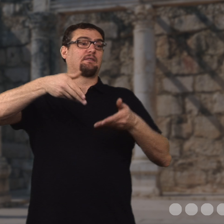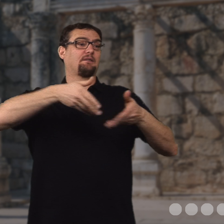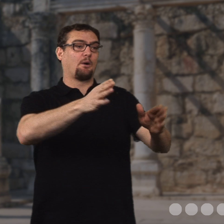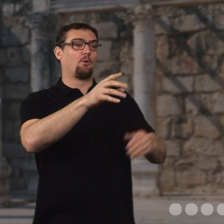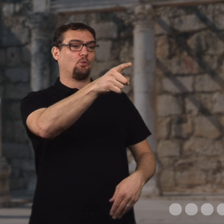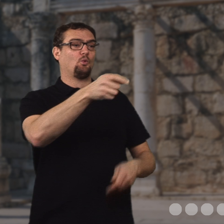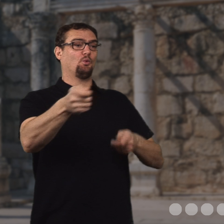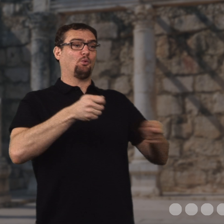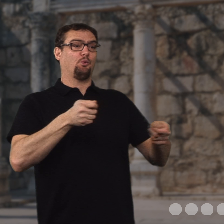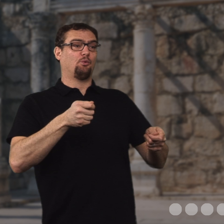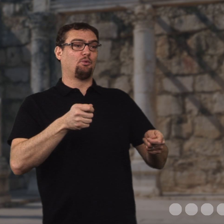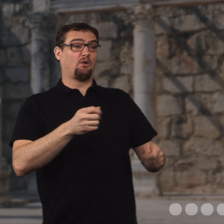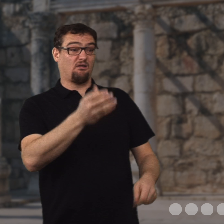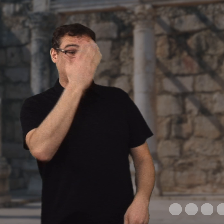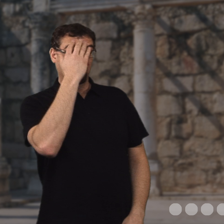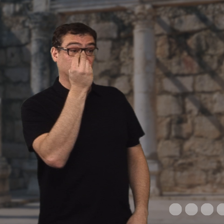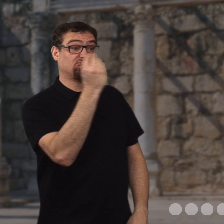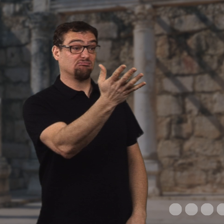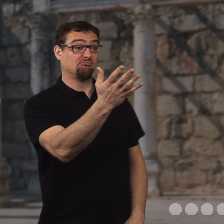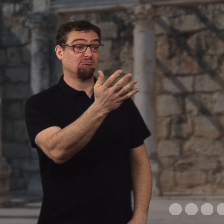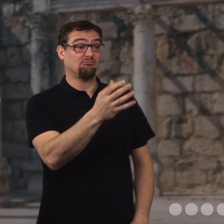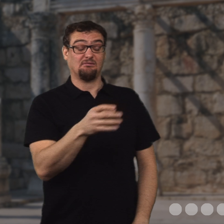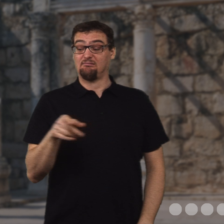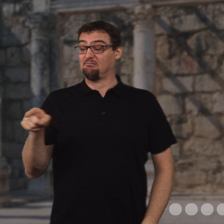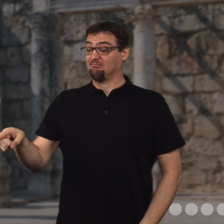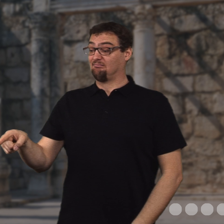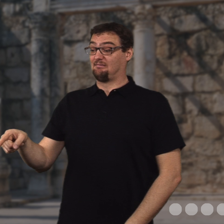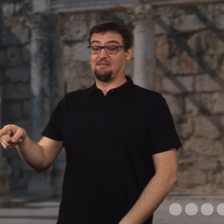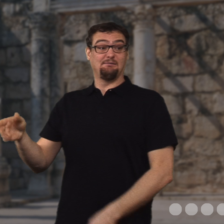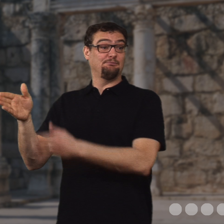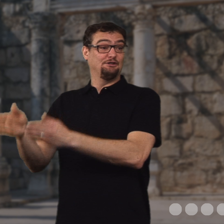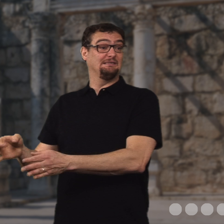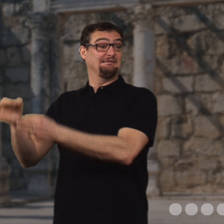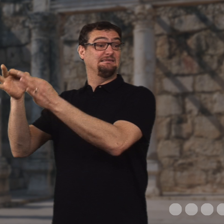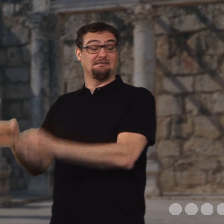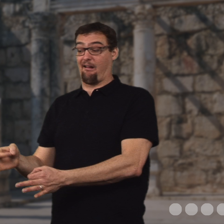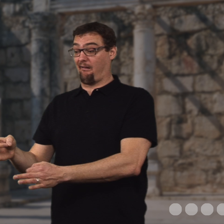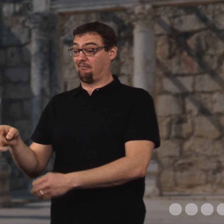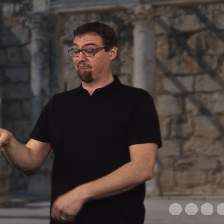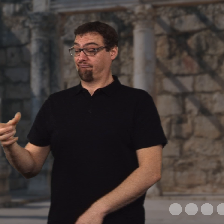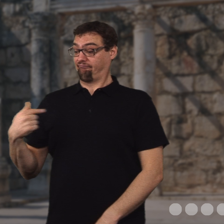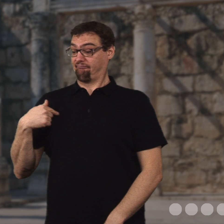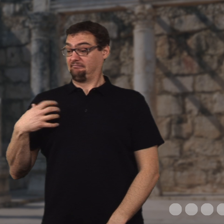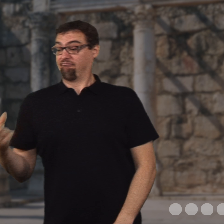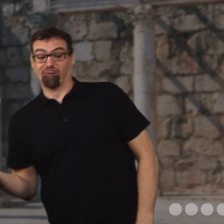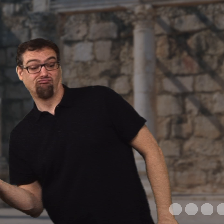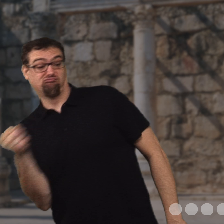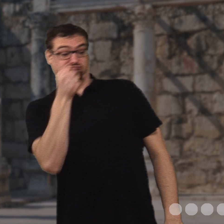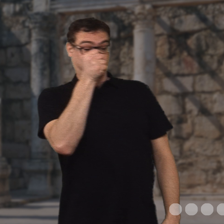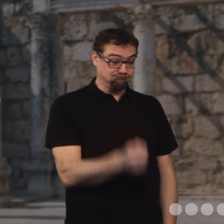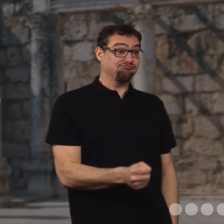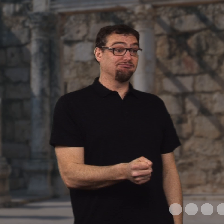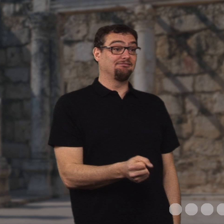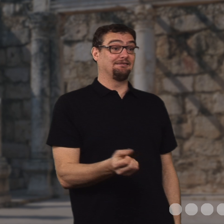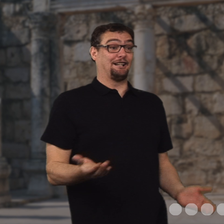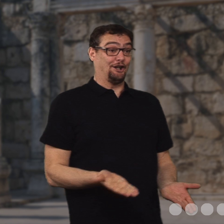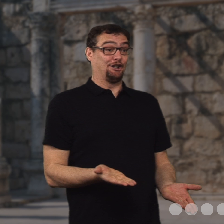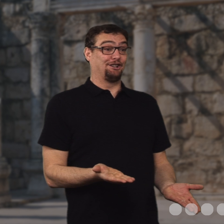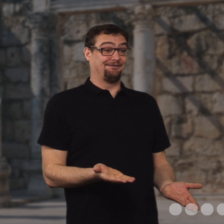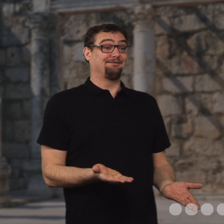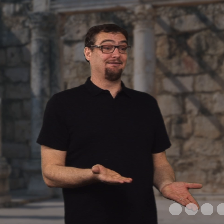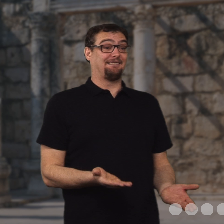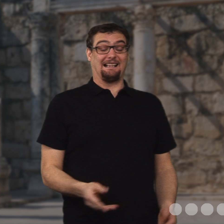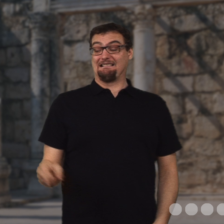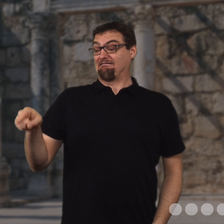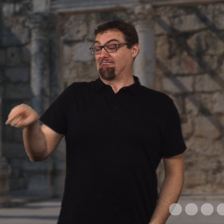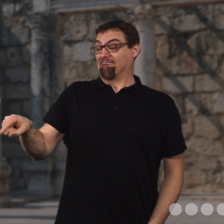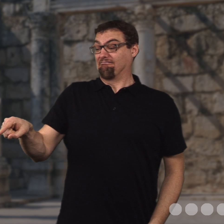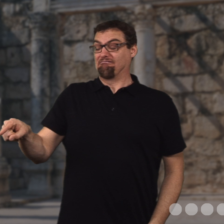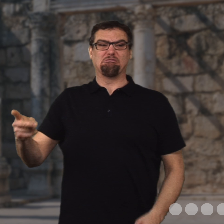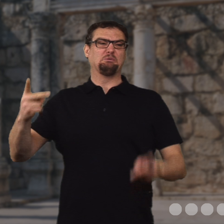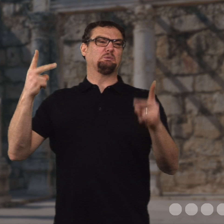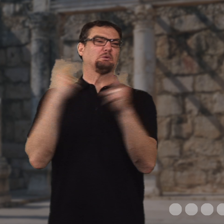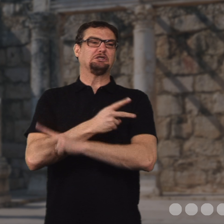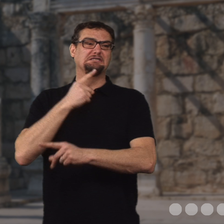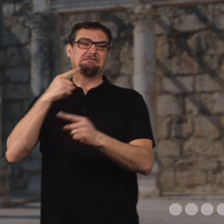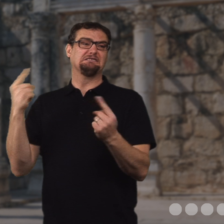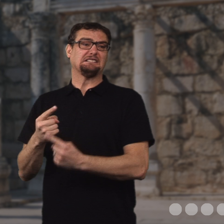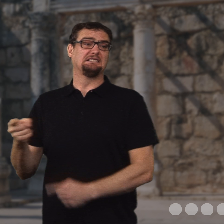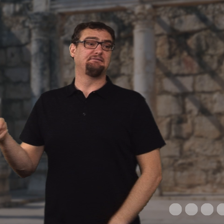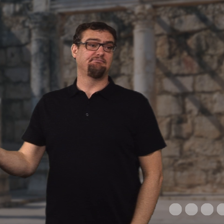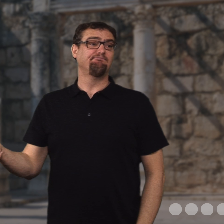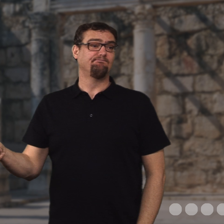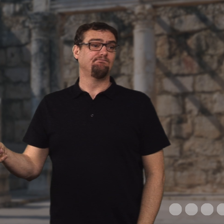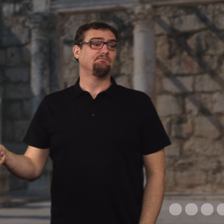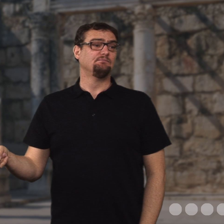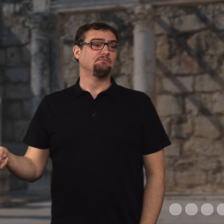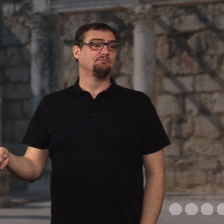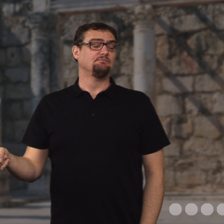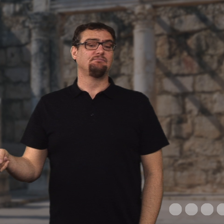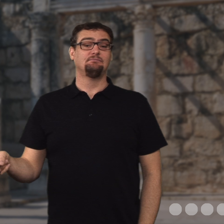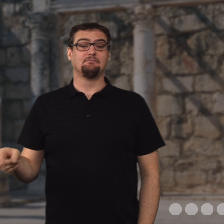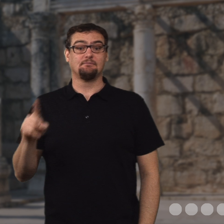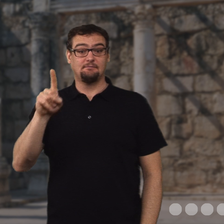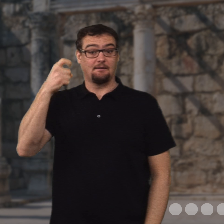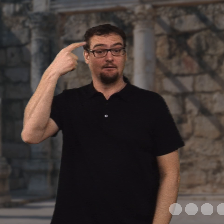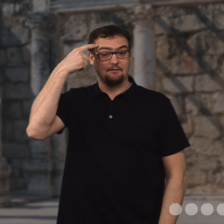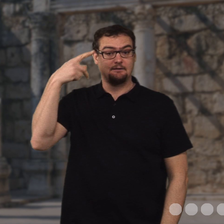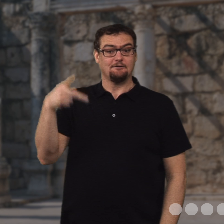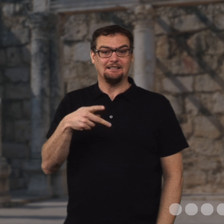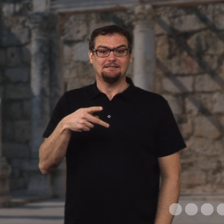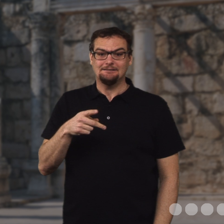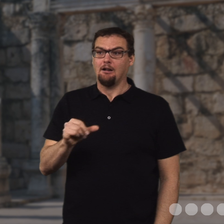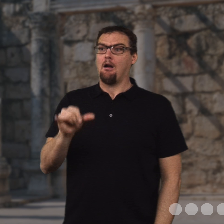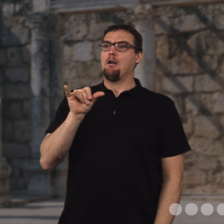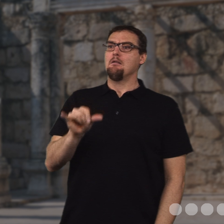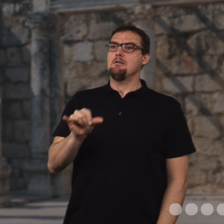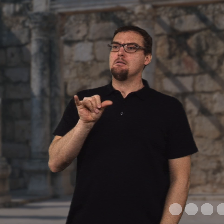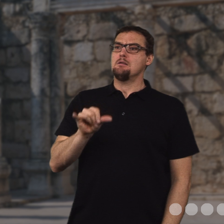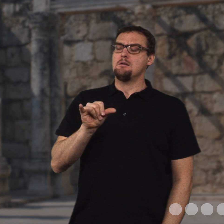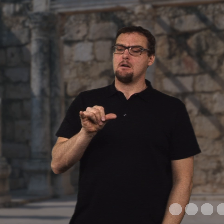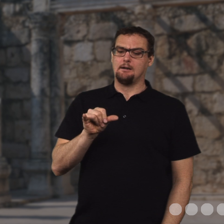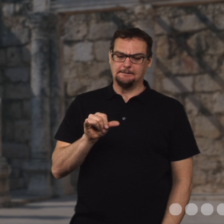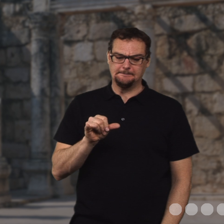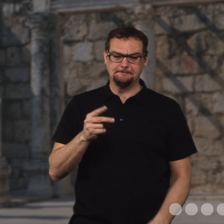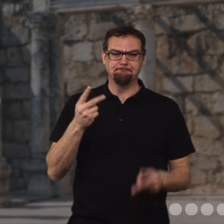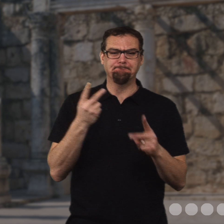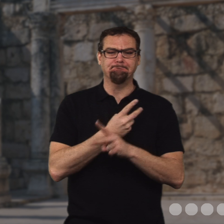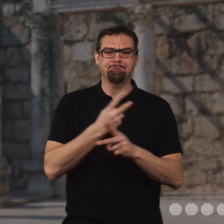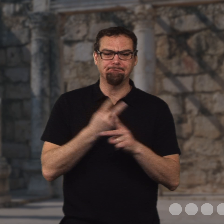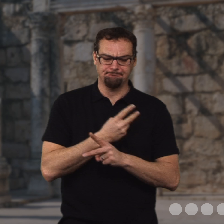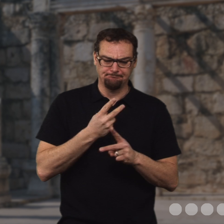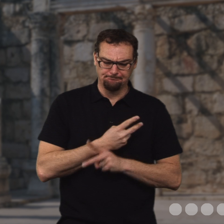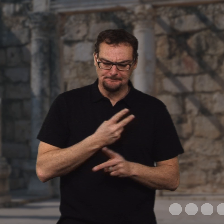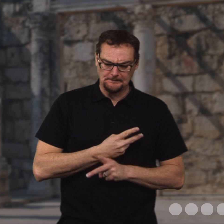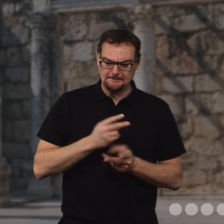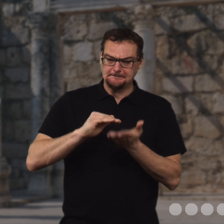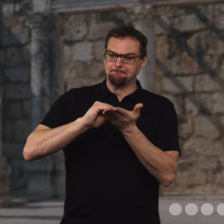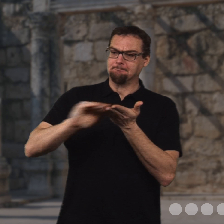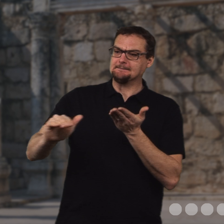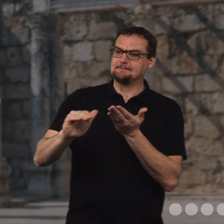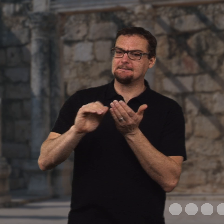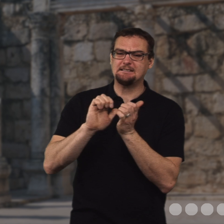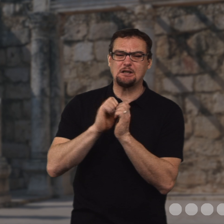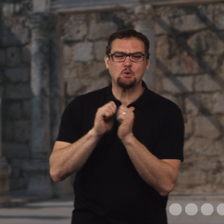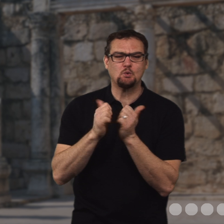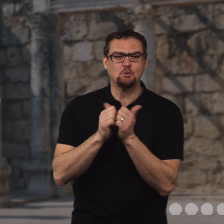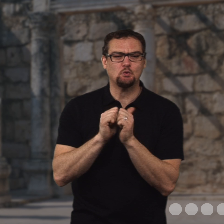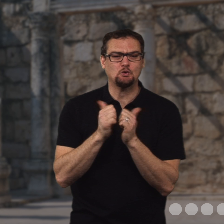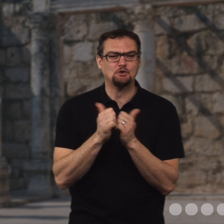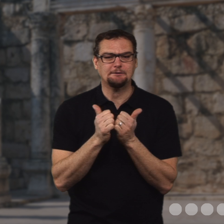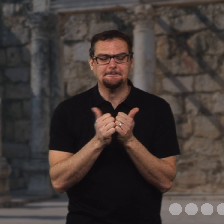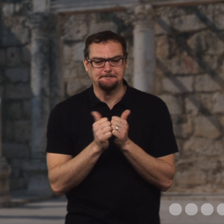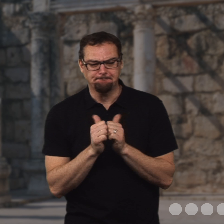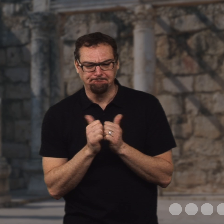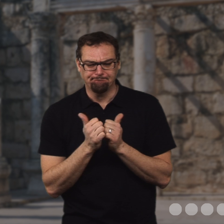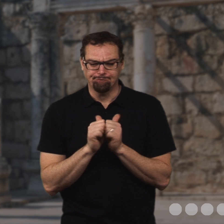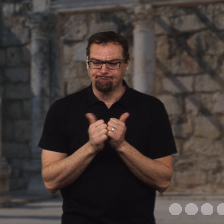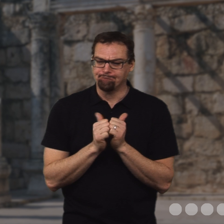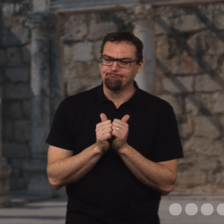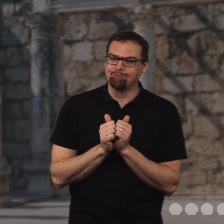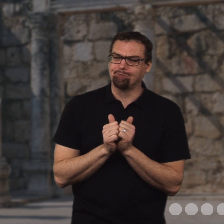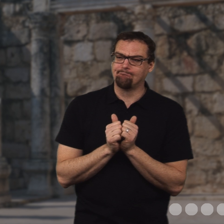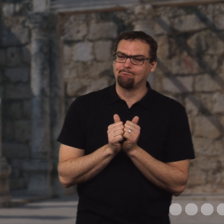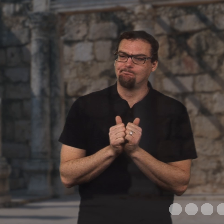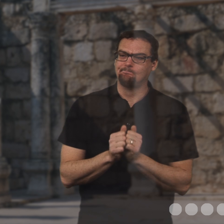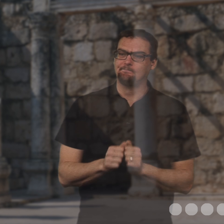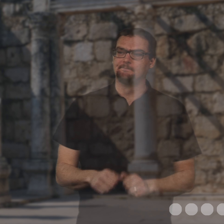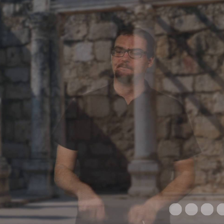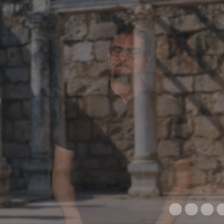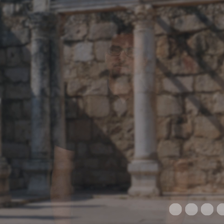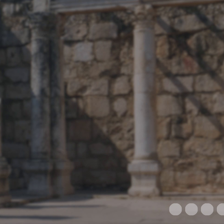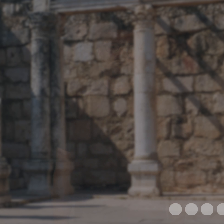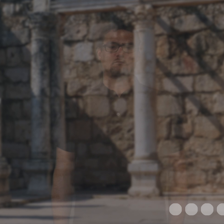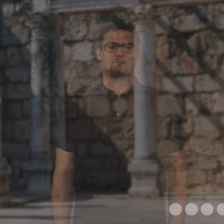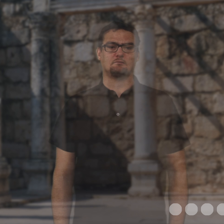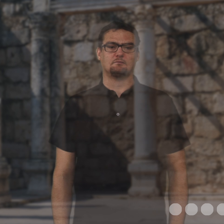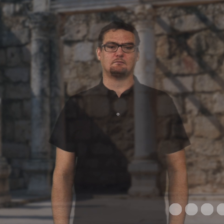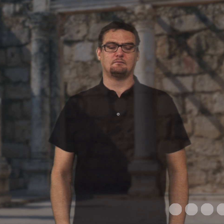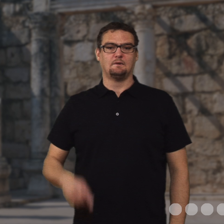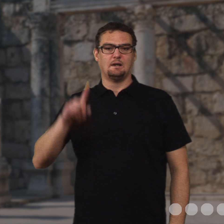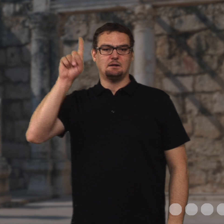Jesus answered, “You would have no authority over Me if it were not given to you from above.